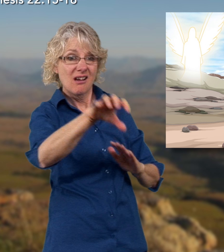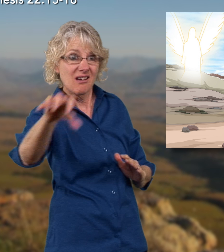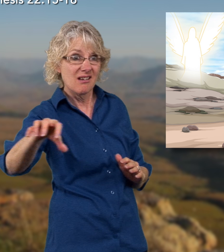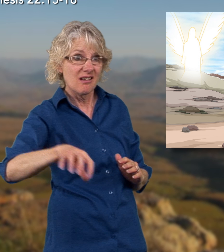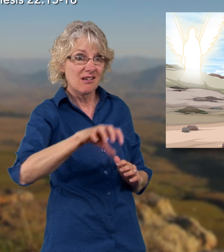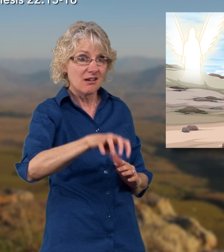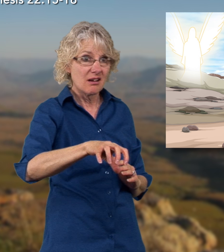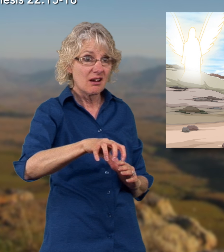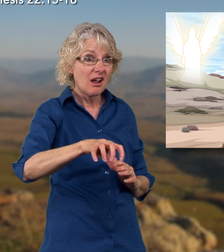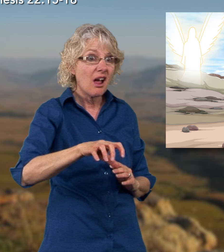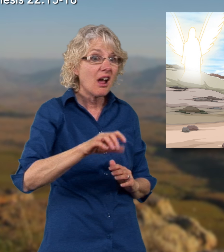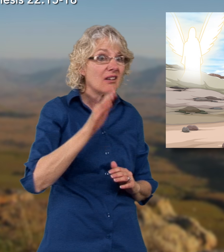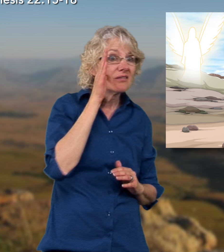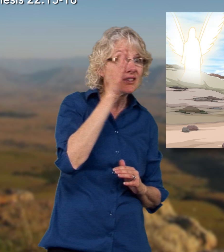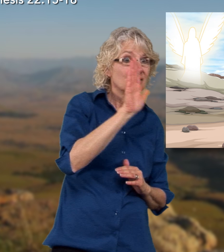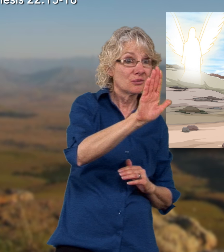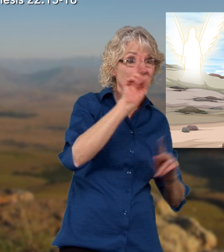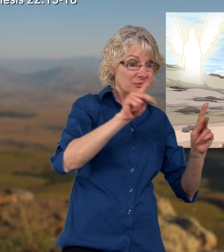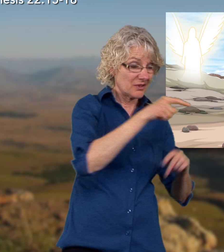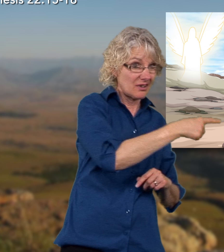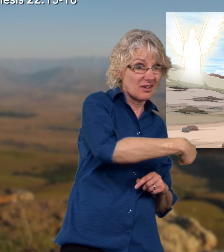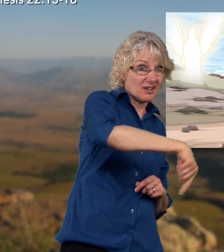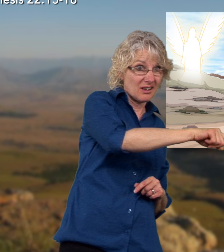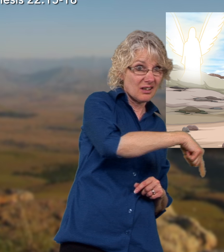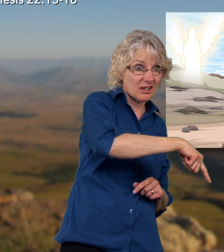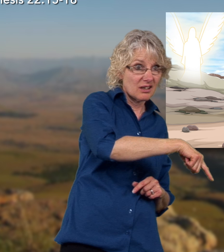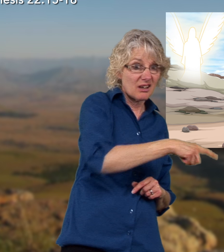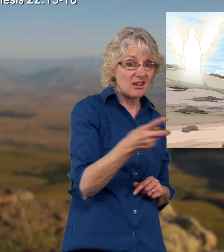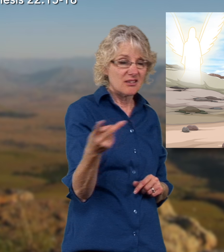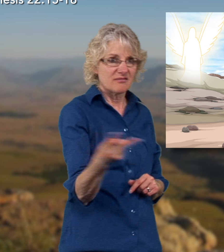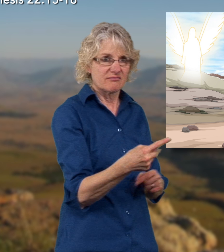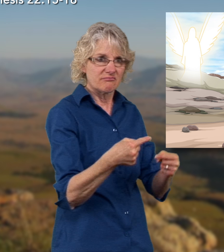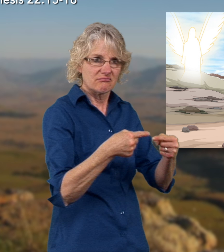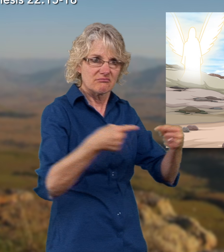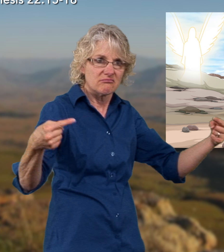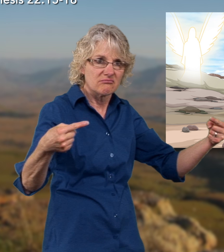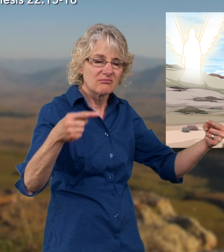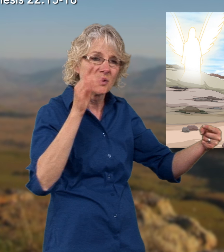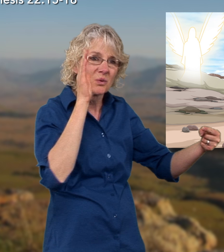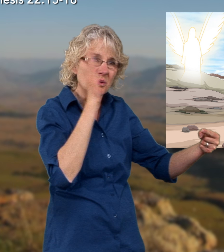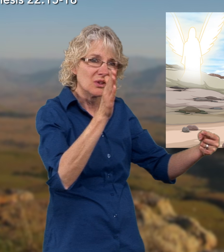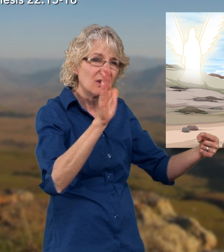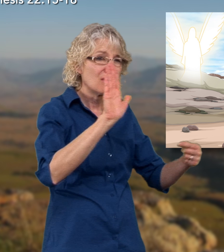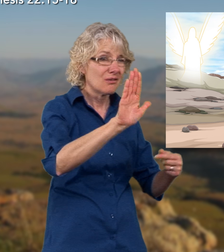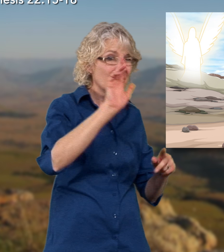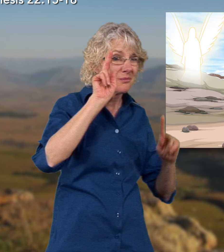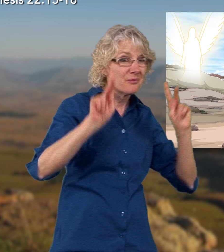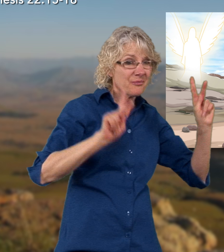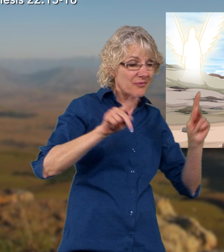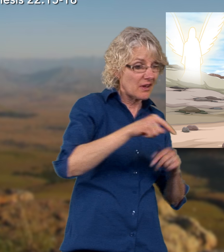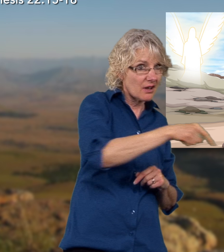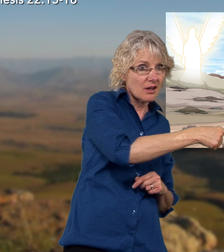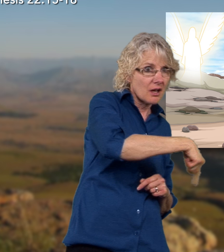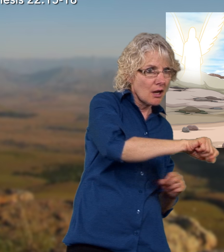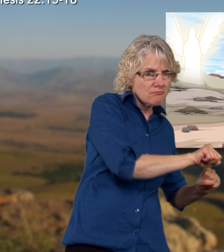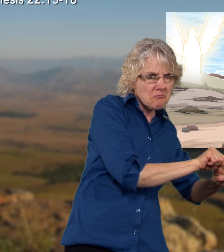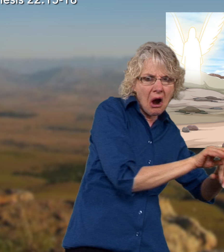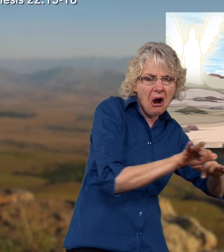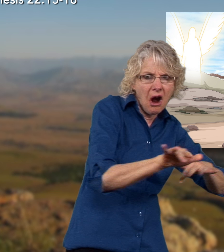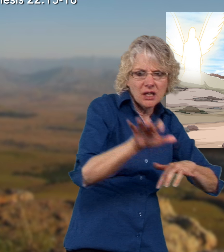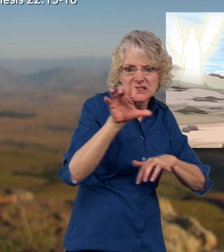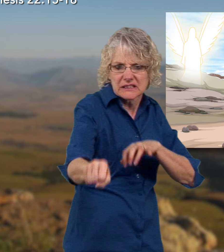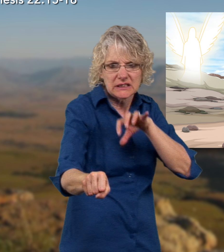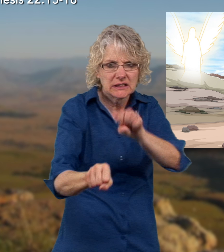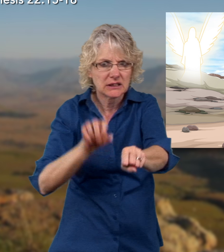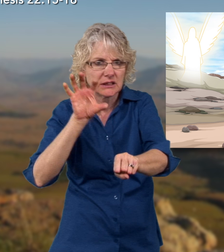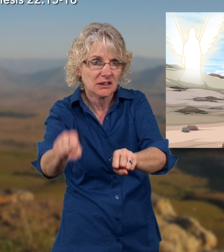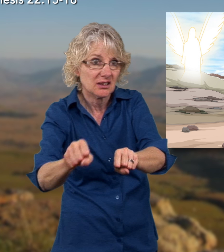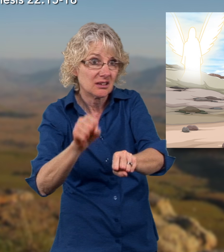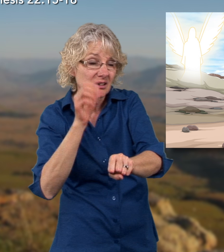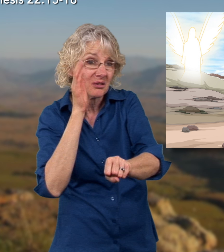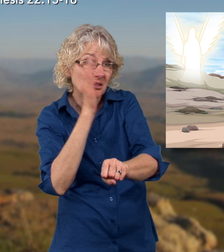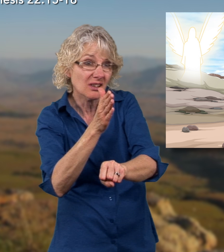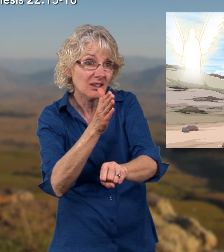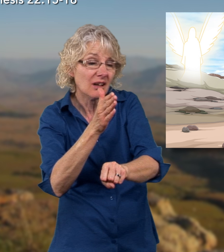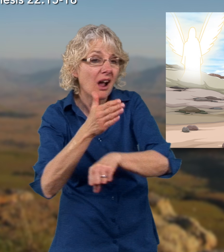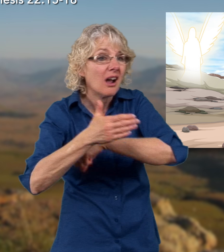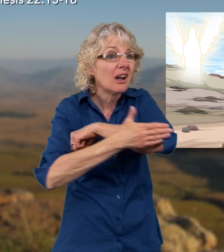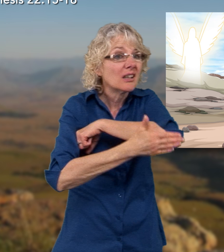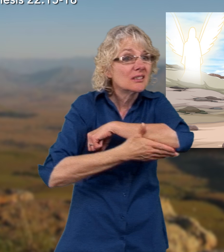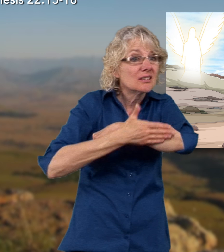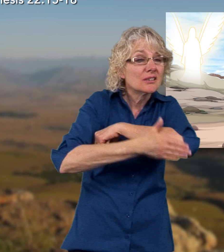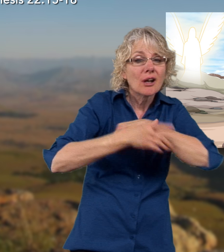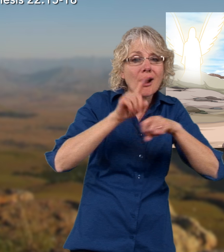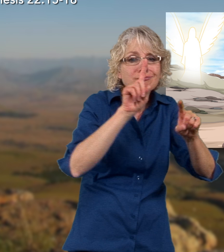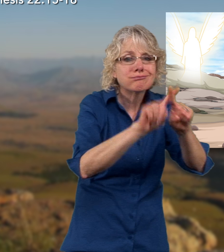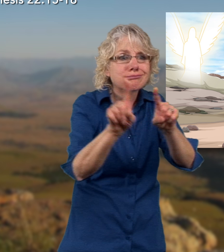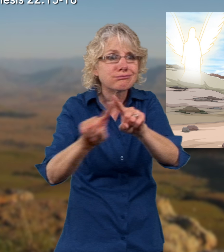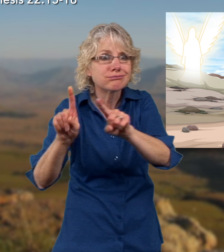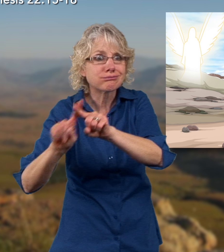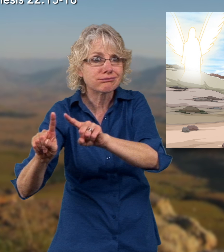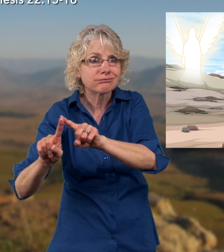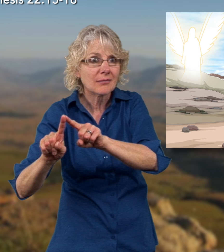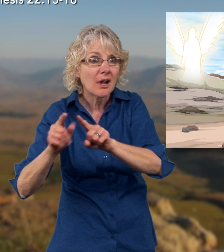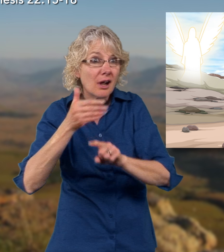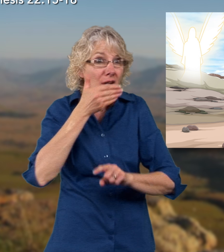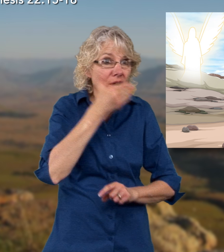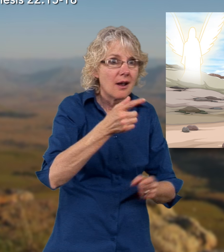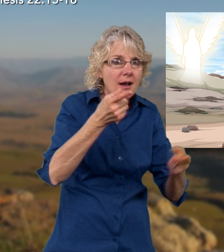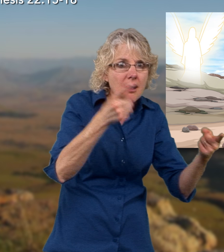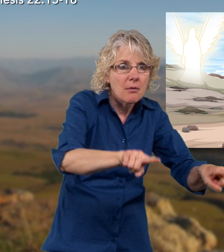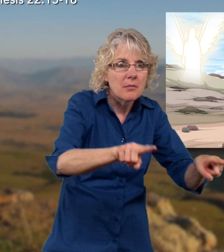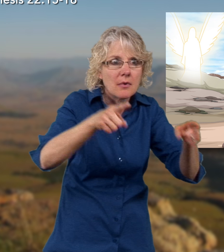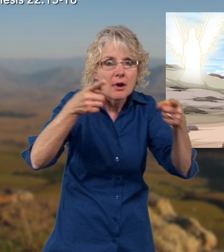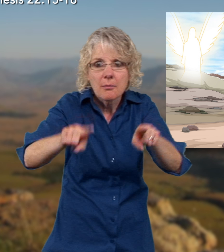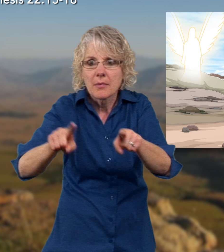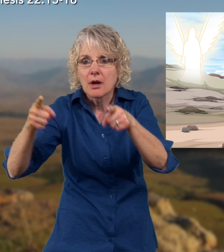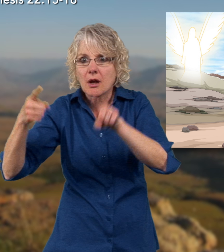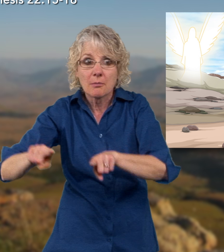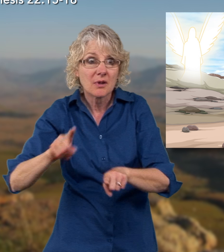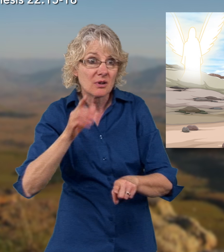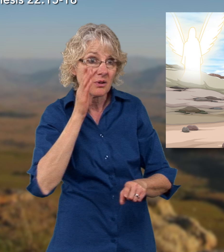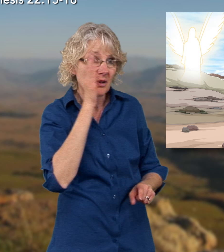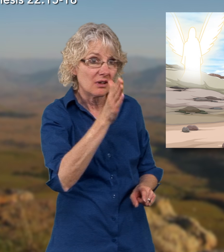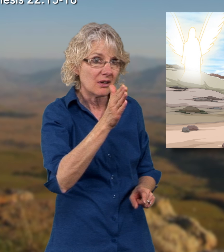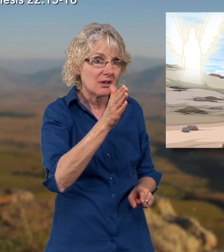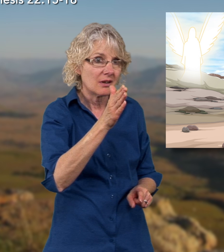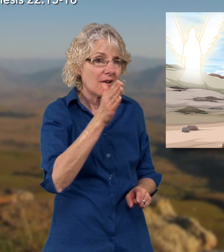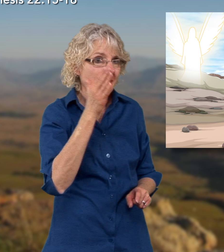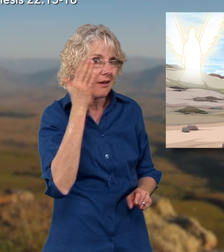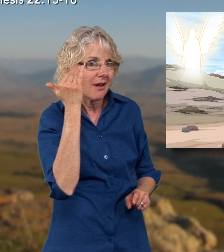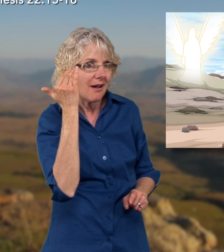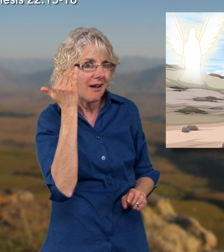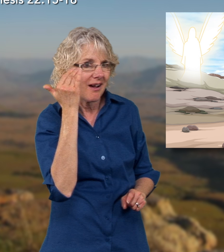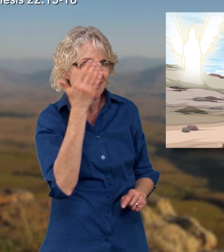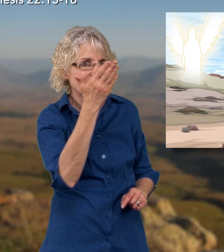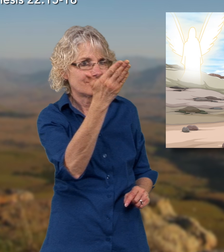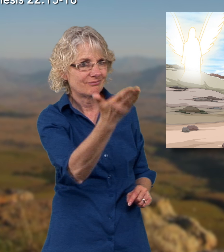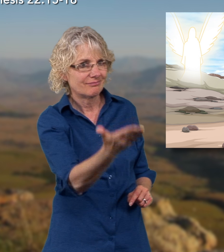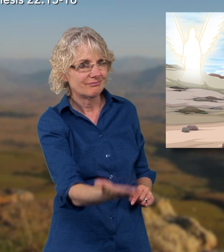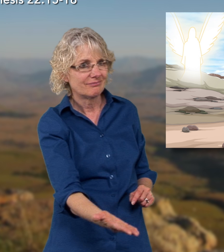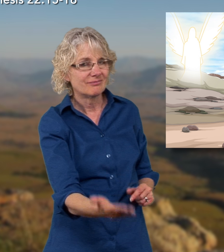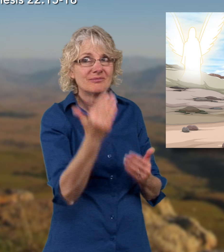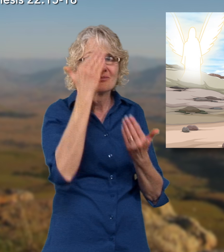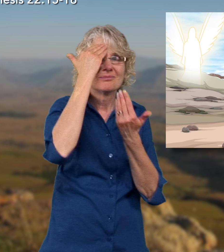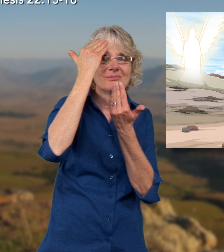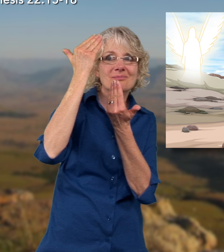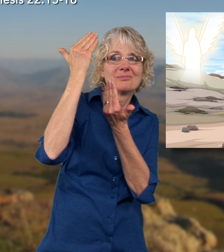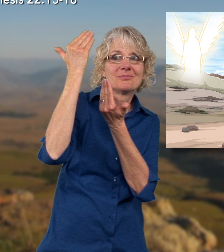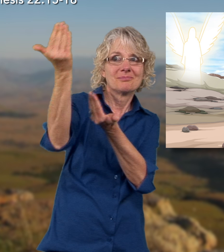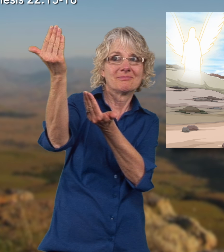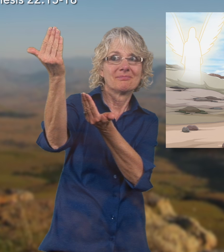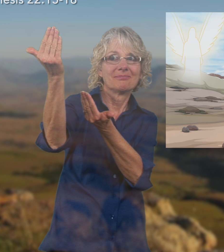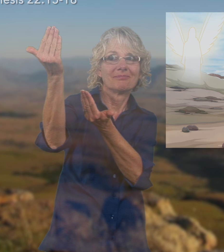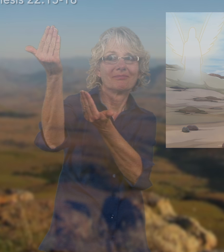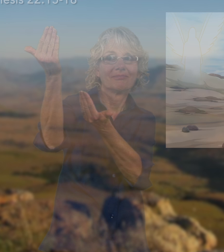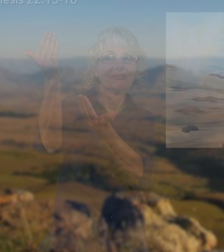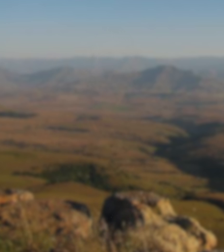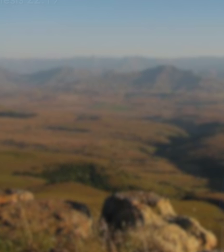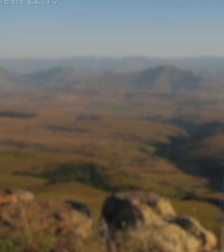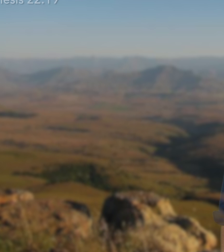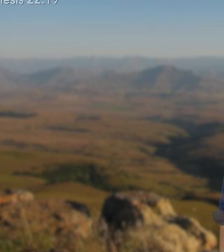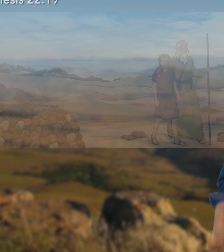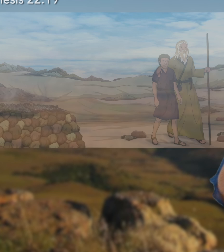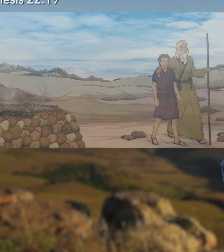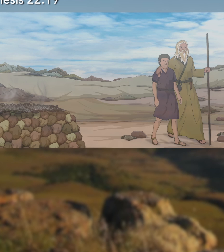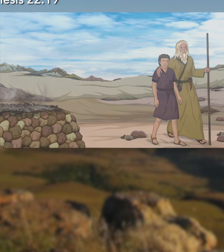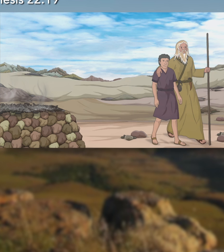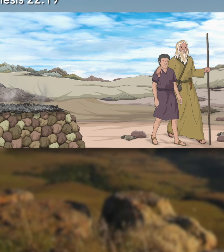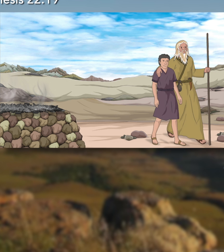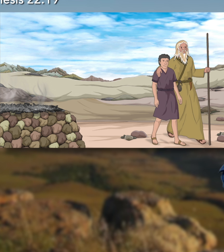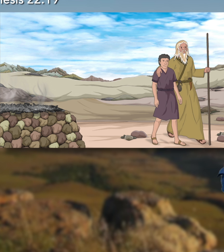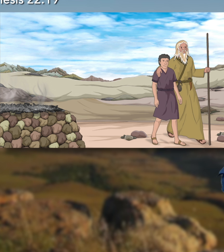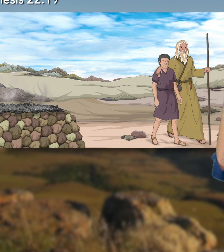Your descendants will possess the gates of their enemies. And through your offspring all nations of the earth will be blessed, because you have obeyed My voice.”